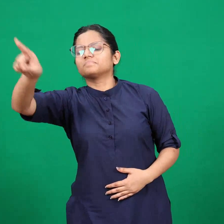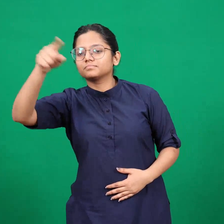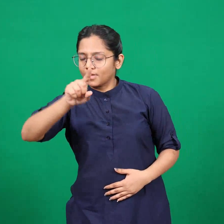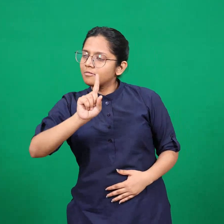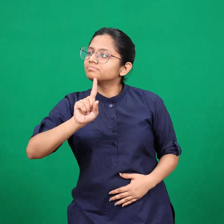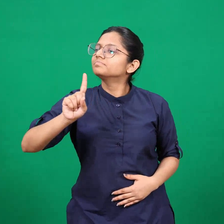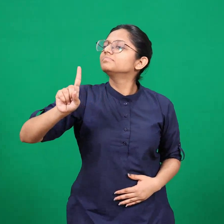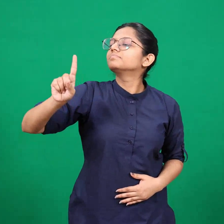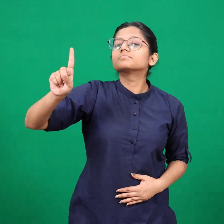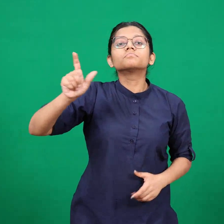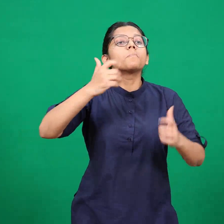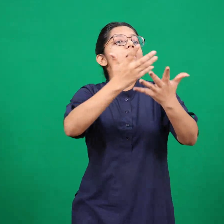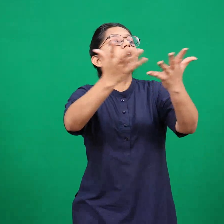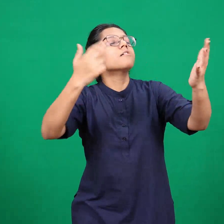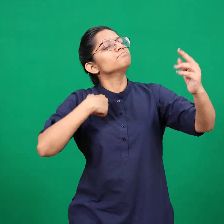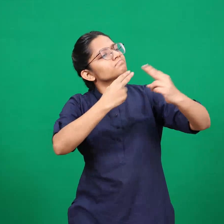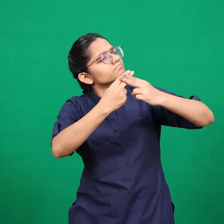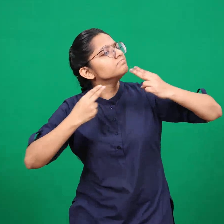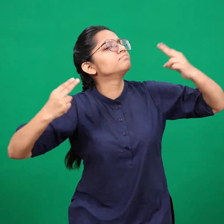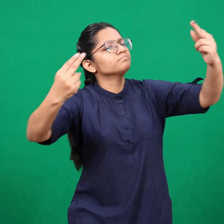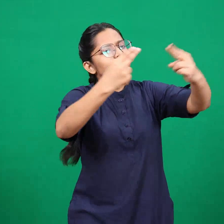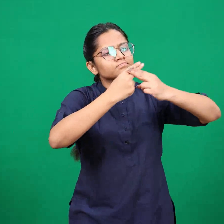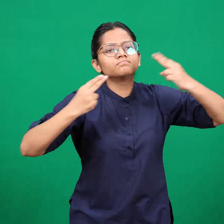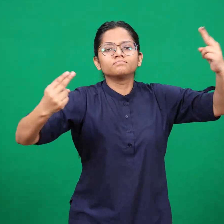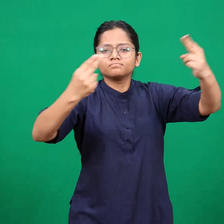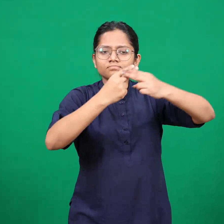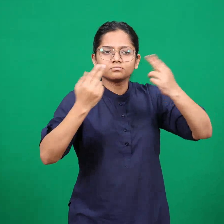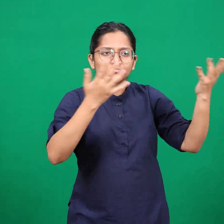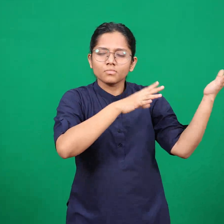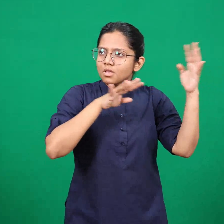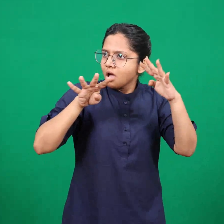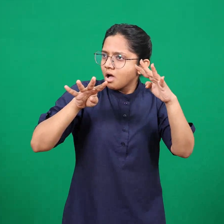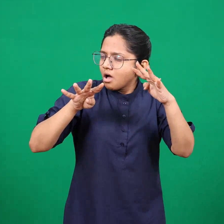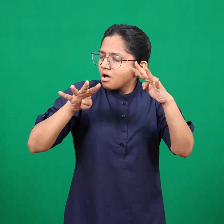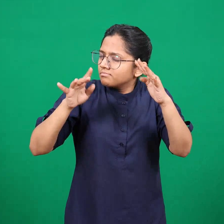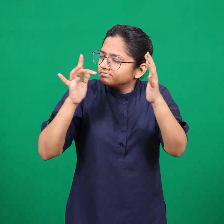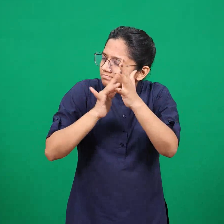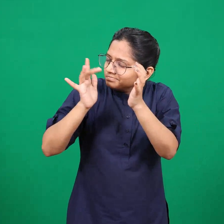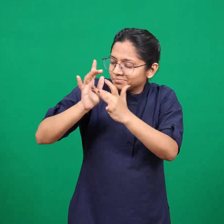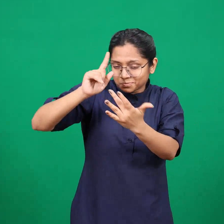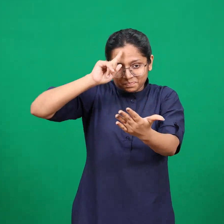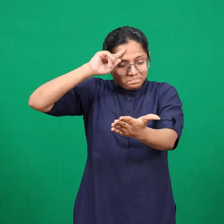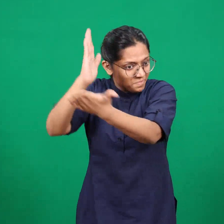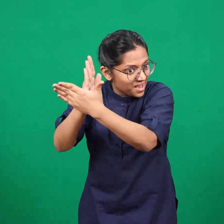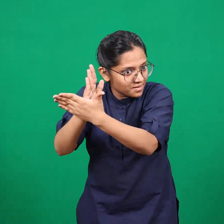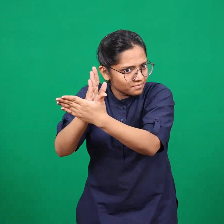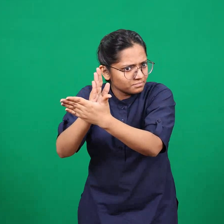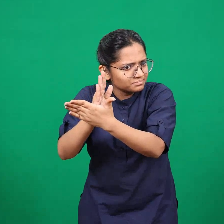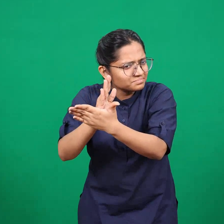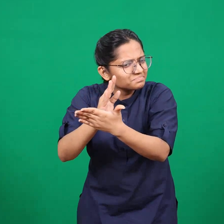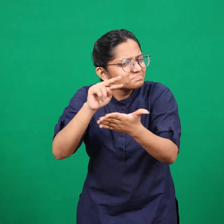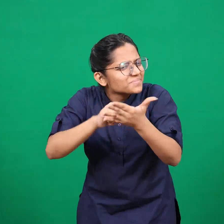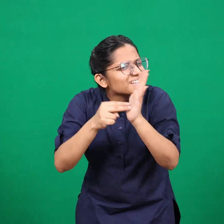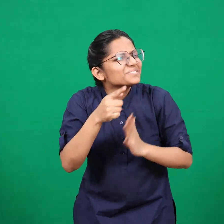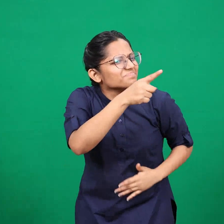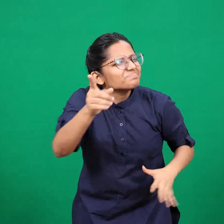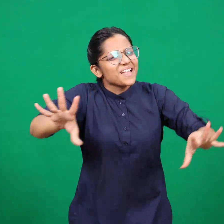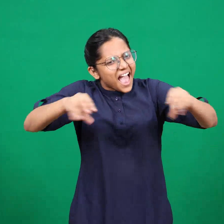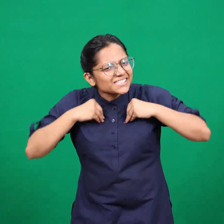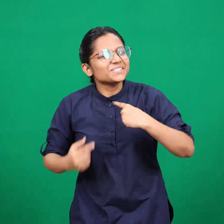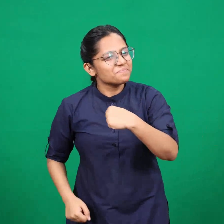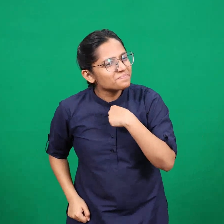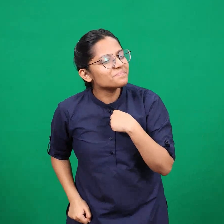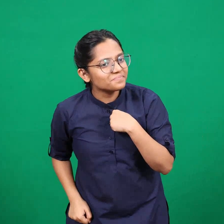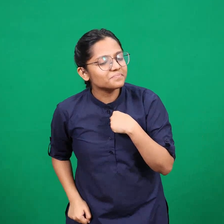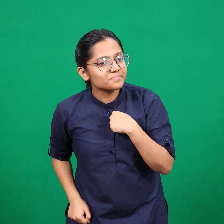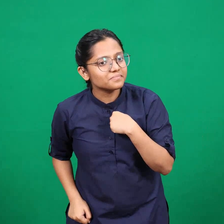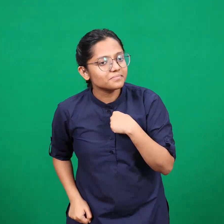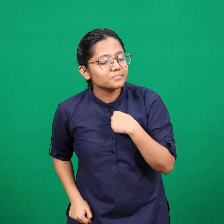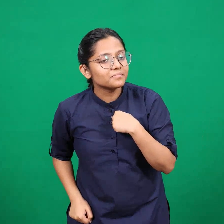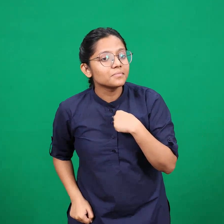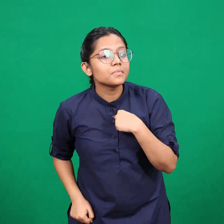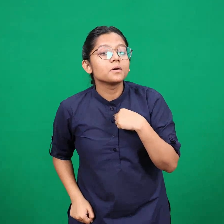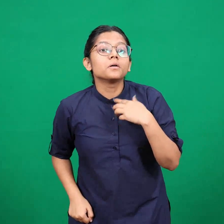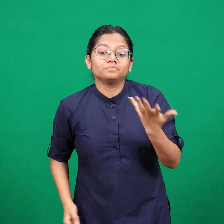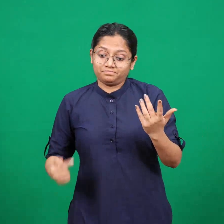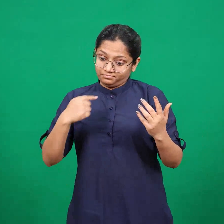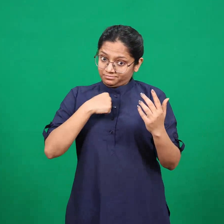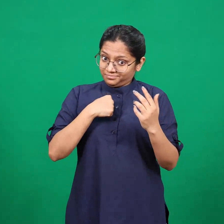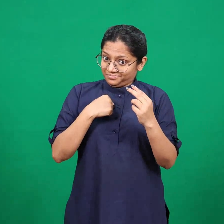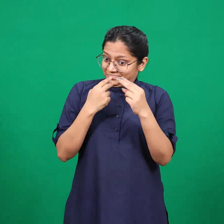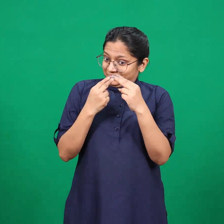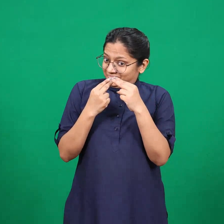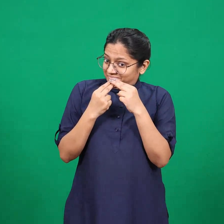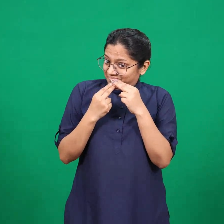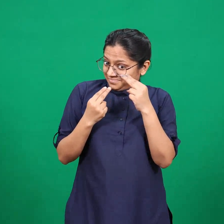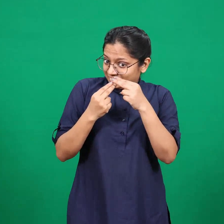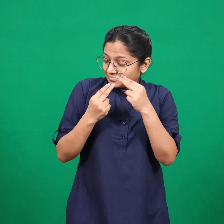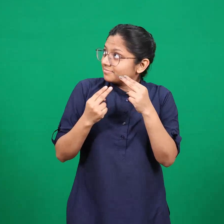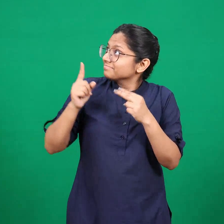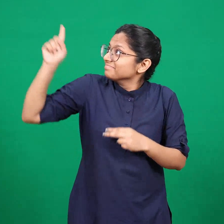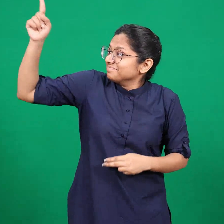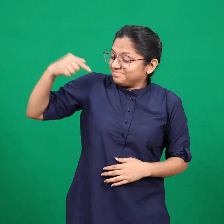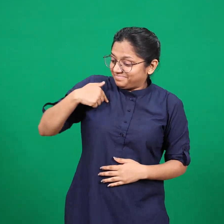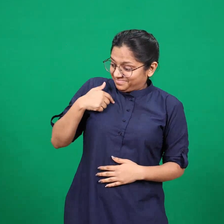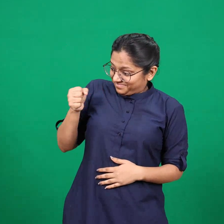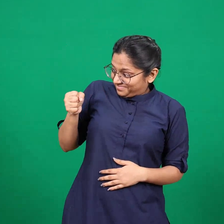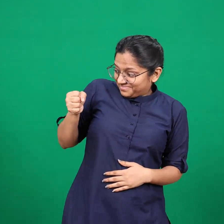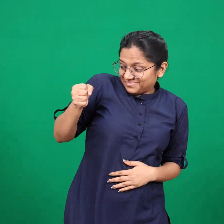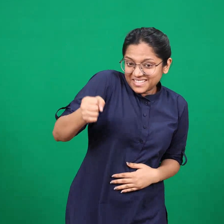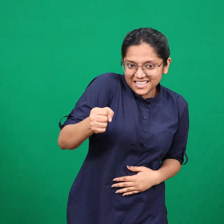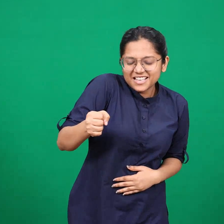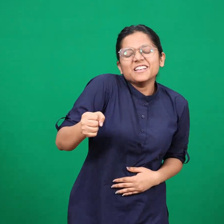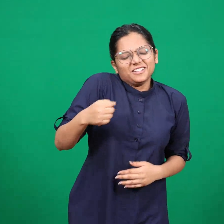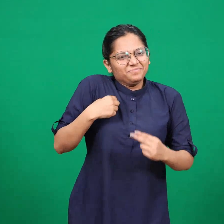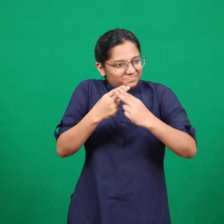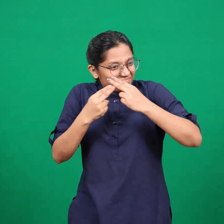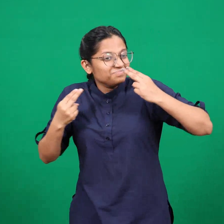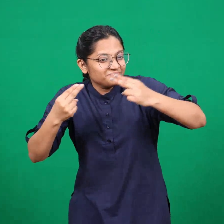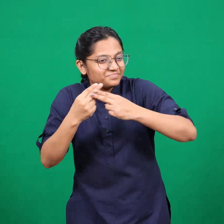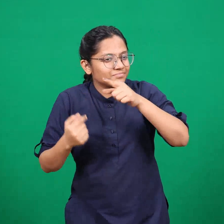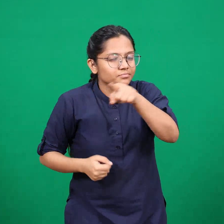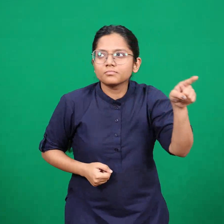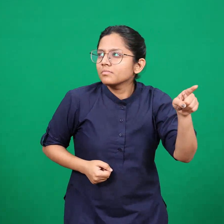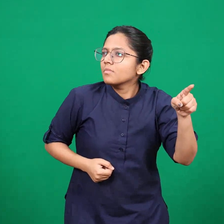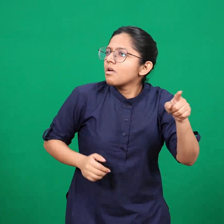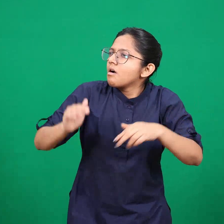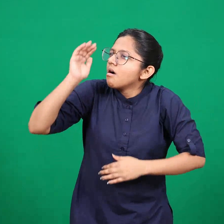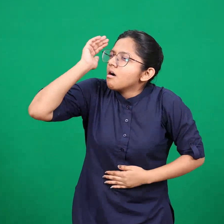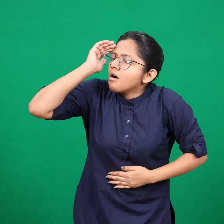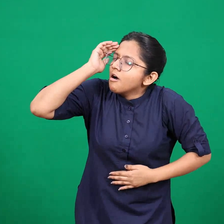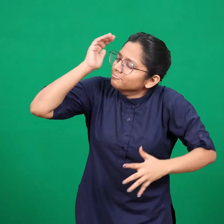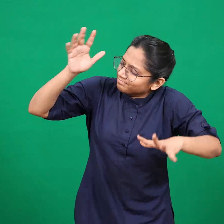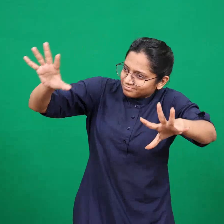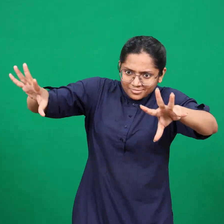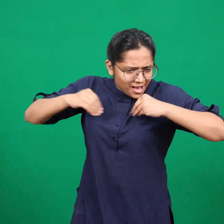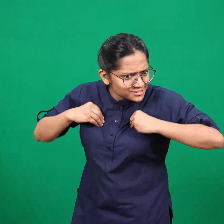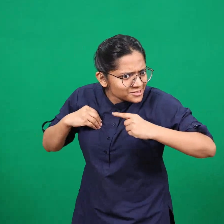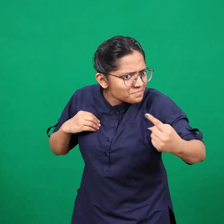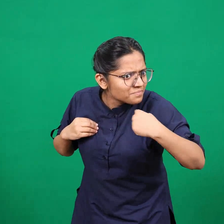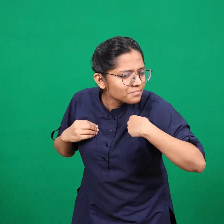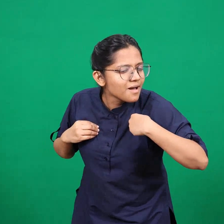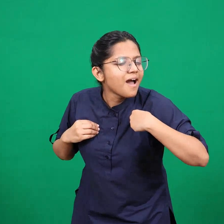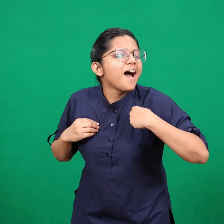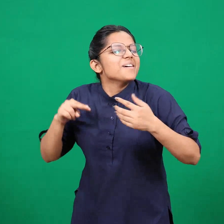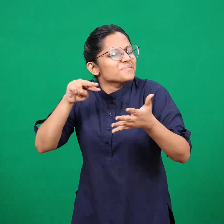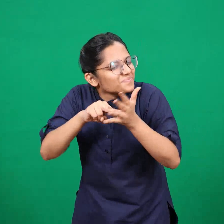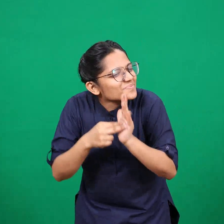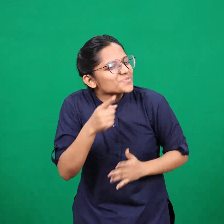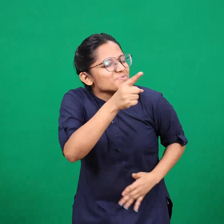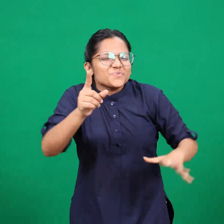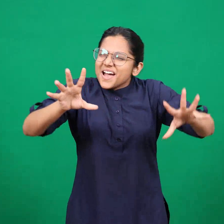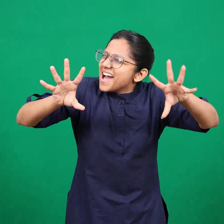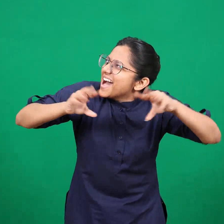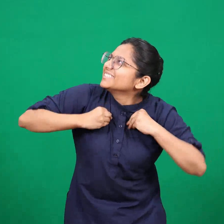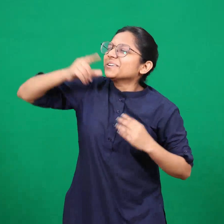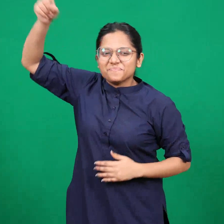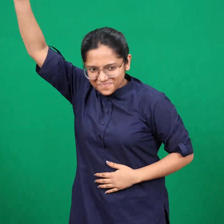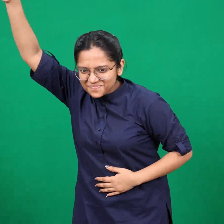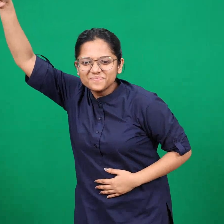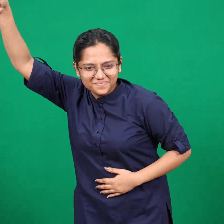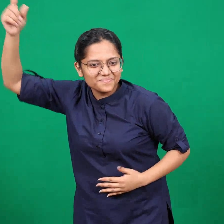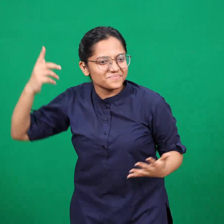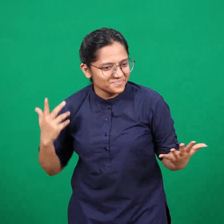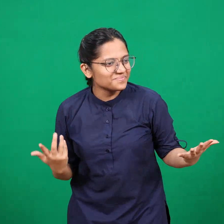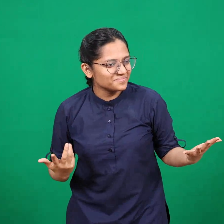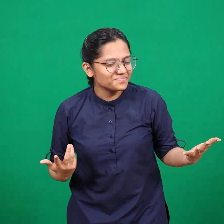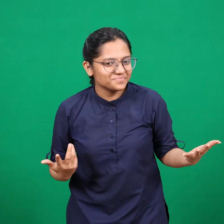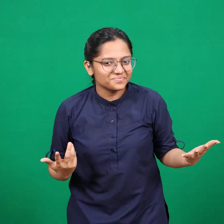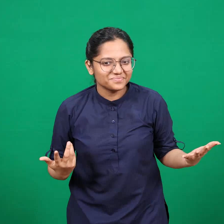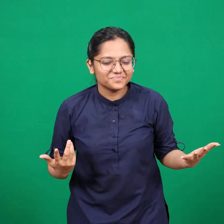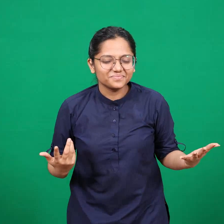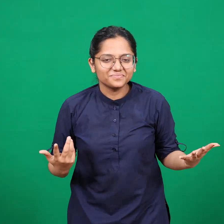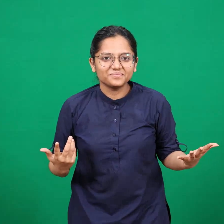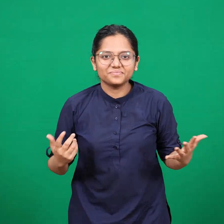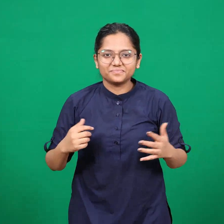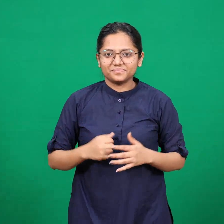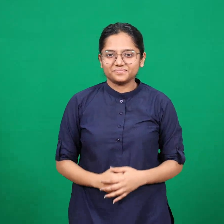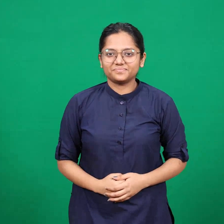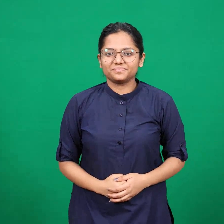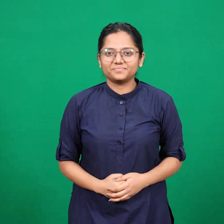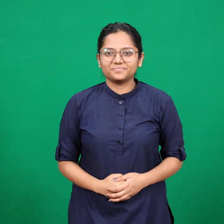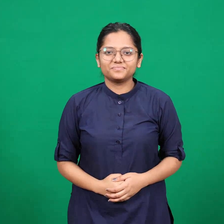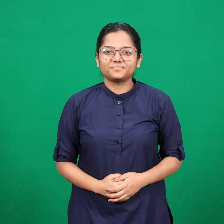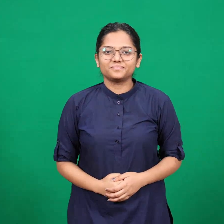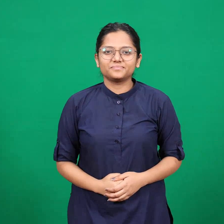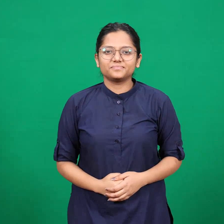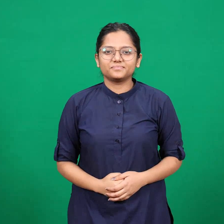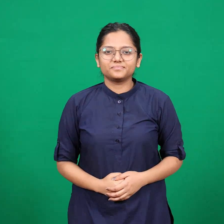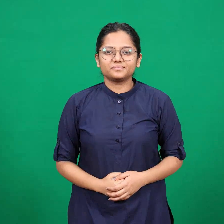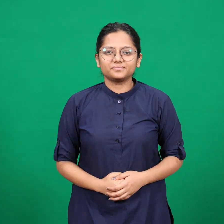Truly, truly, I tell you, whoever receives the one I send receives Me, and whoever receives Me receives the One who sent Me."